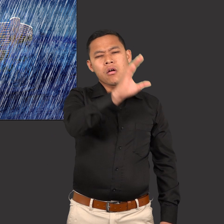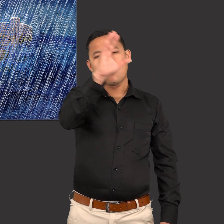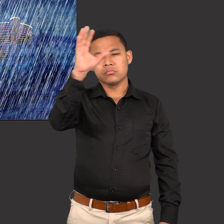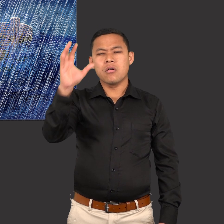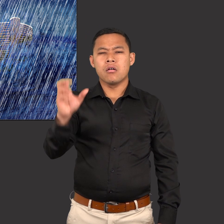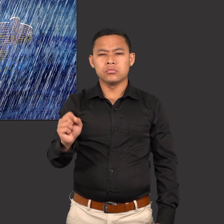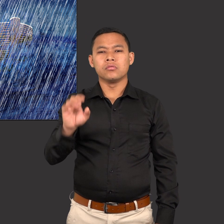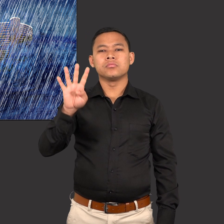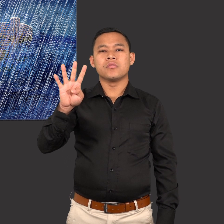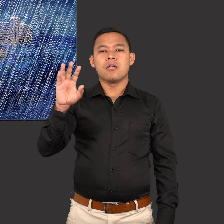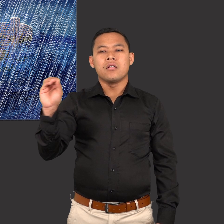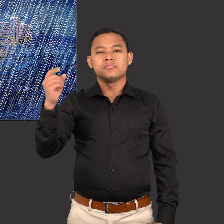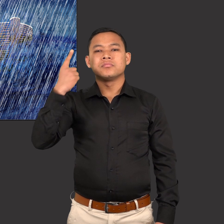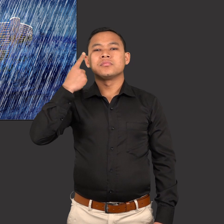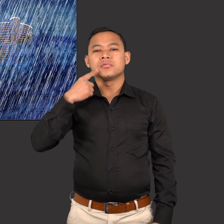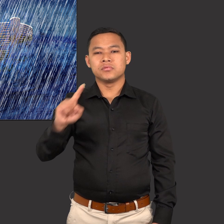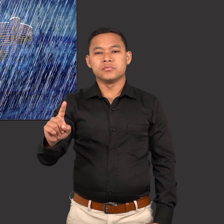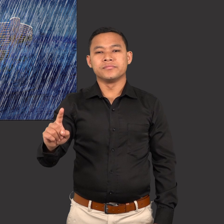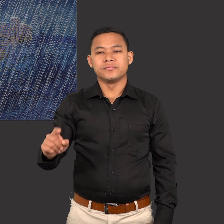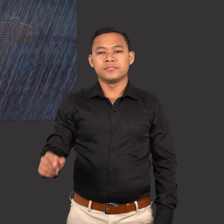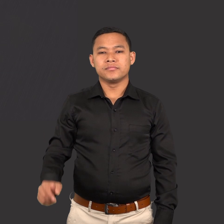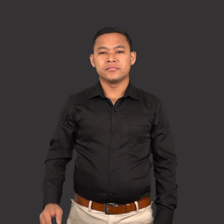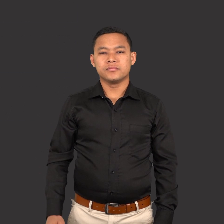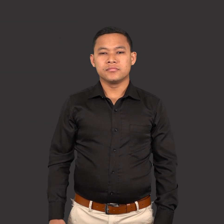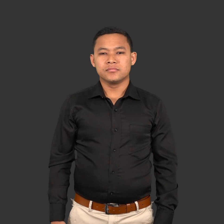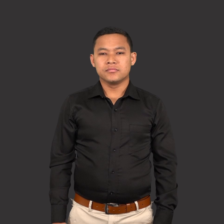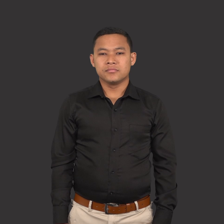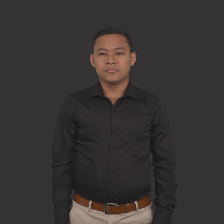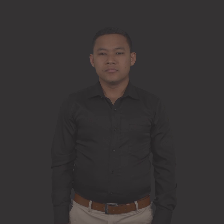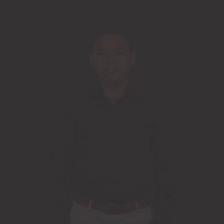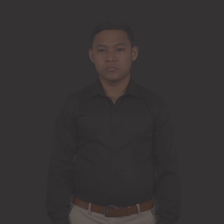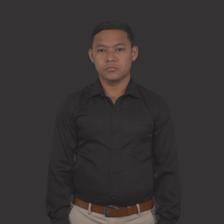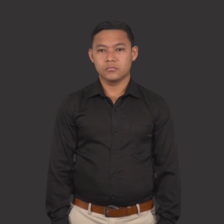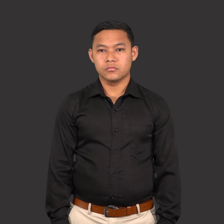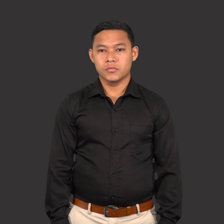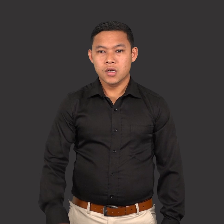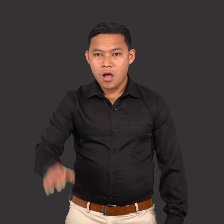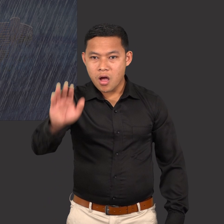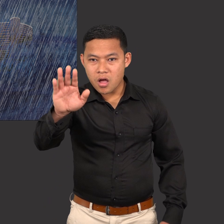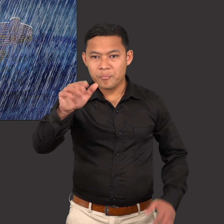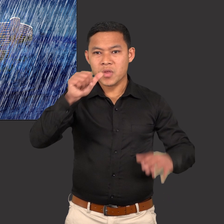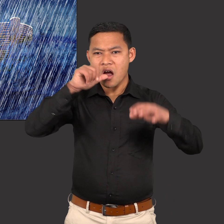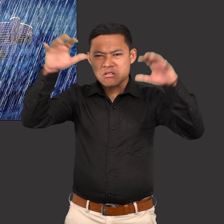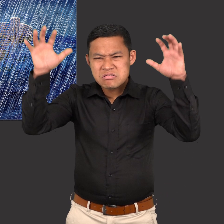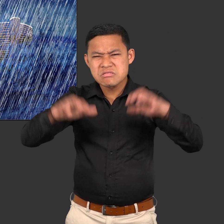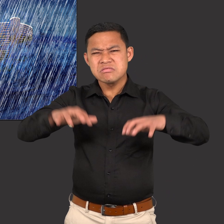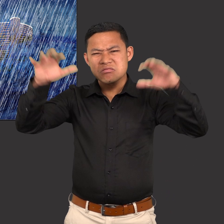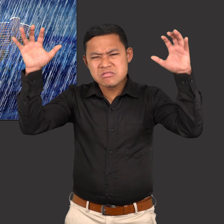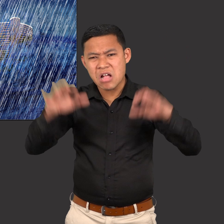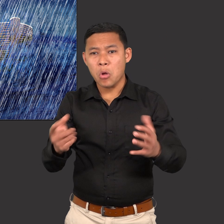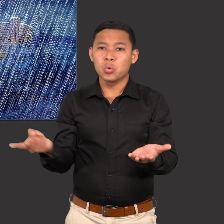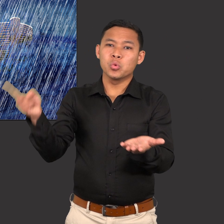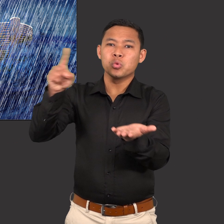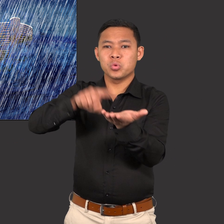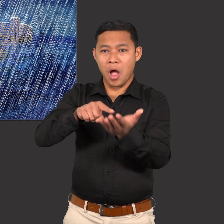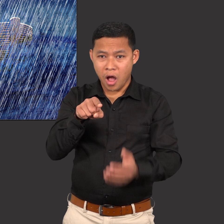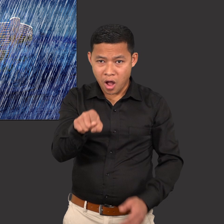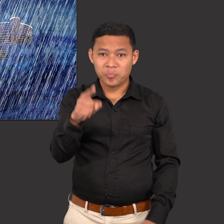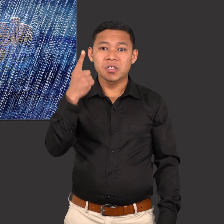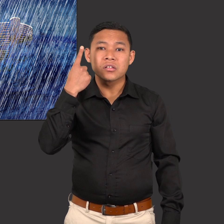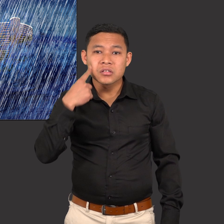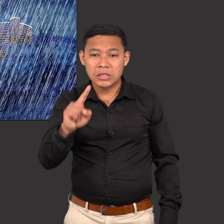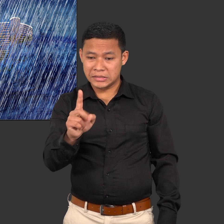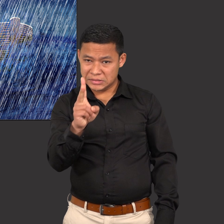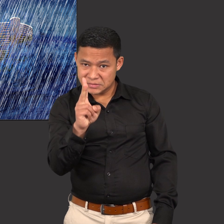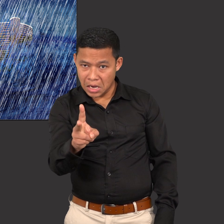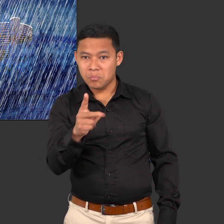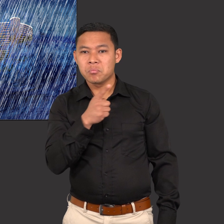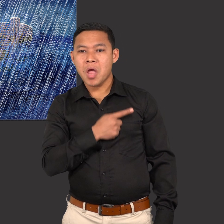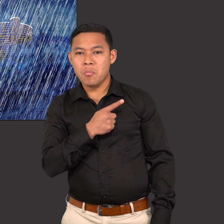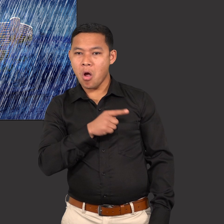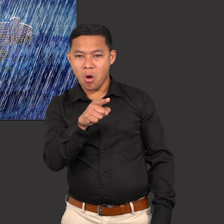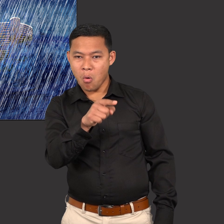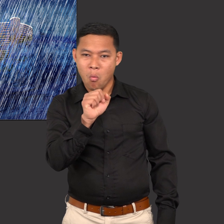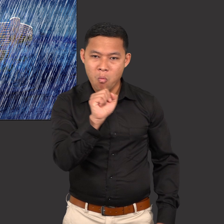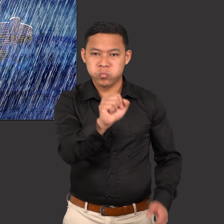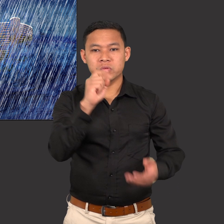And the rain fell upon the earth for forty days and forty nights.